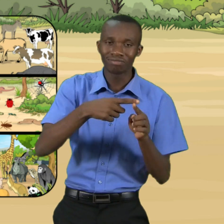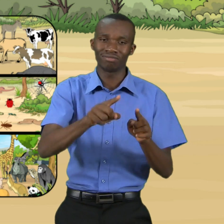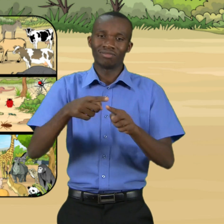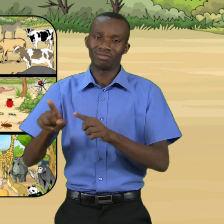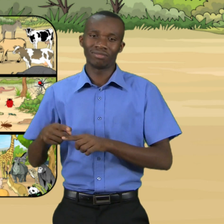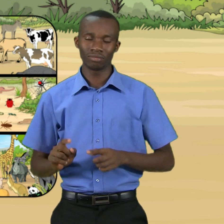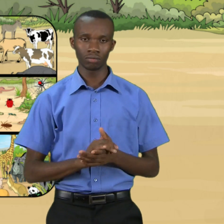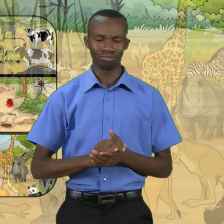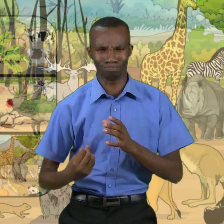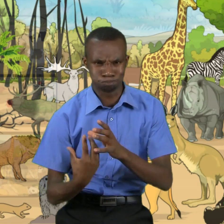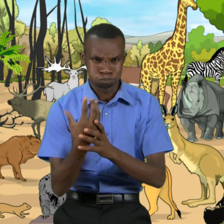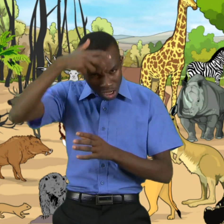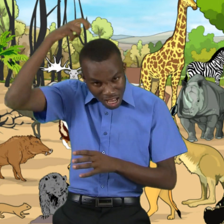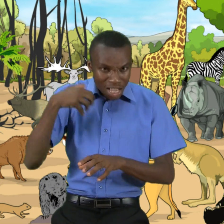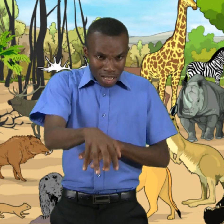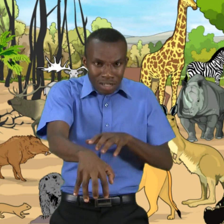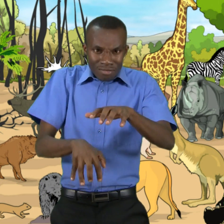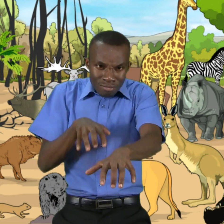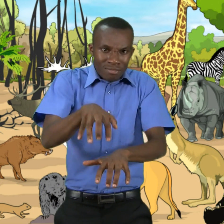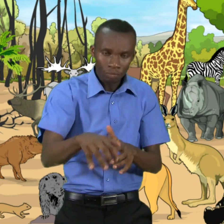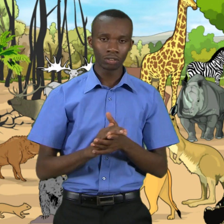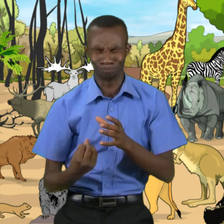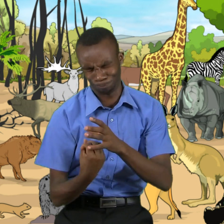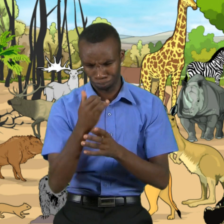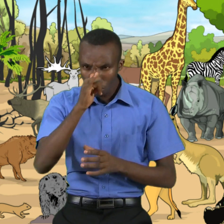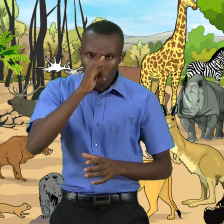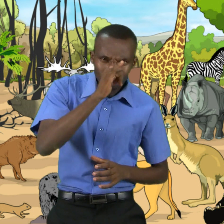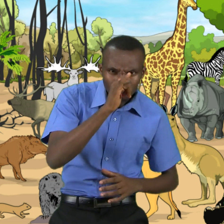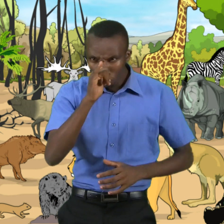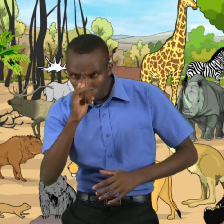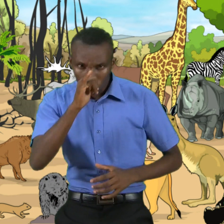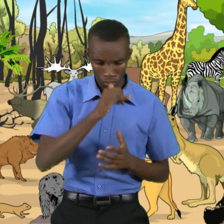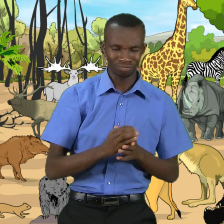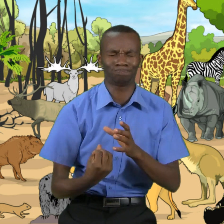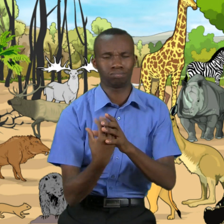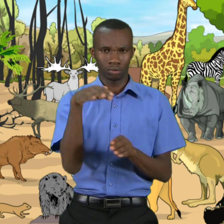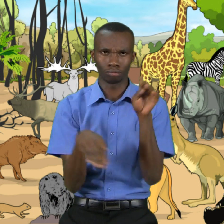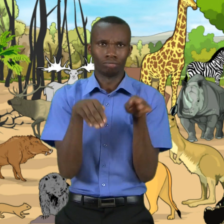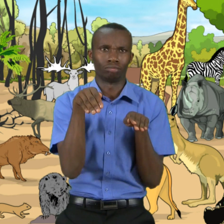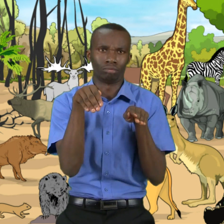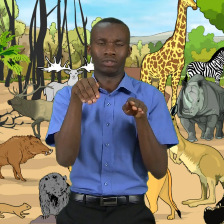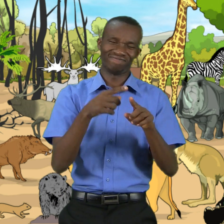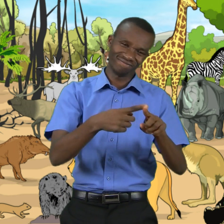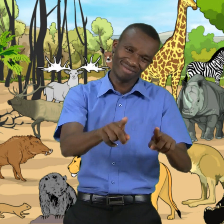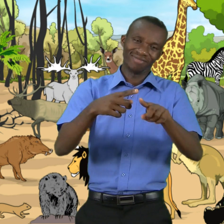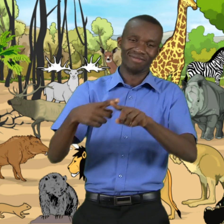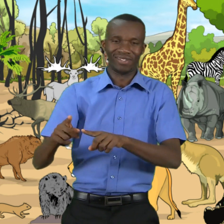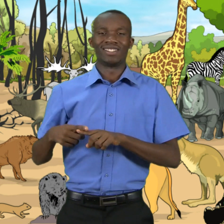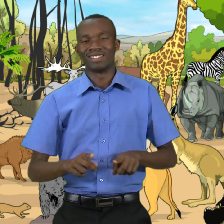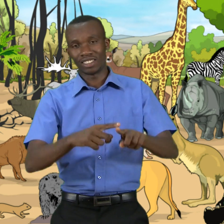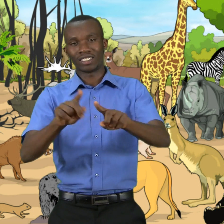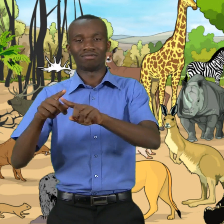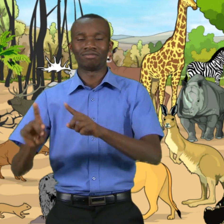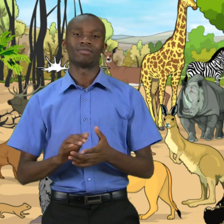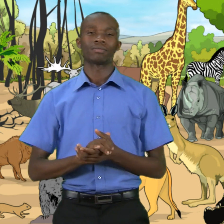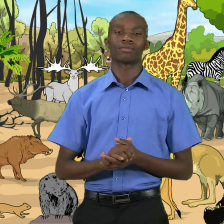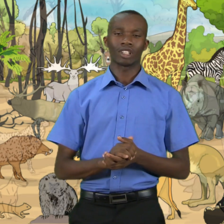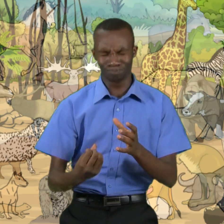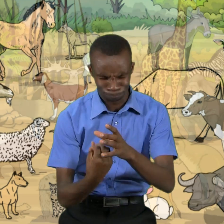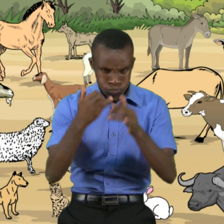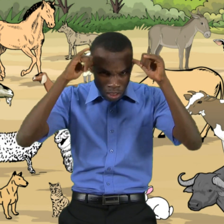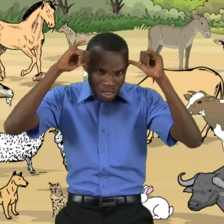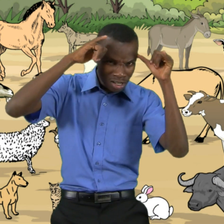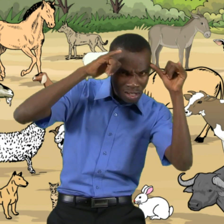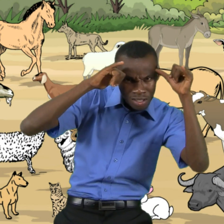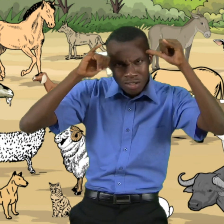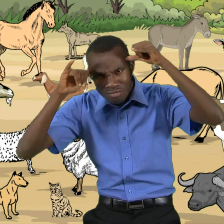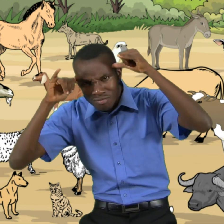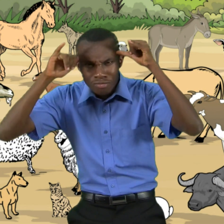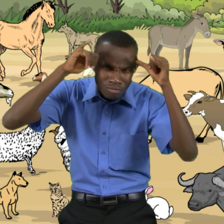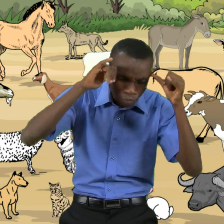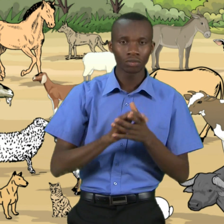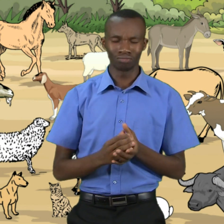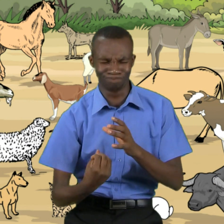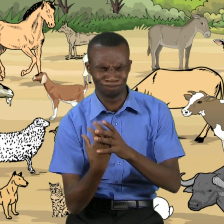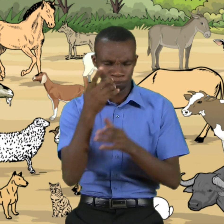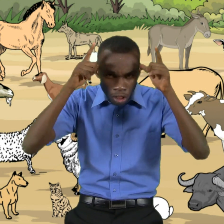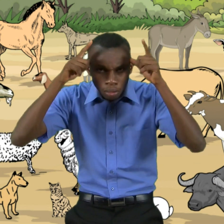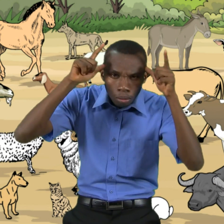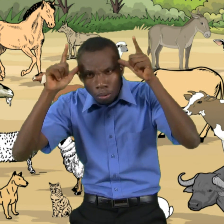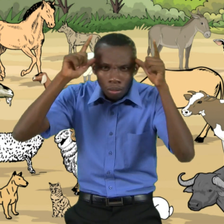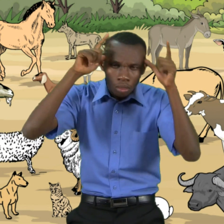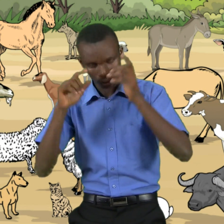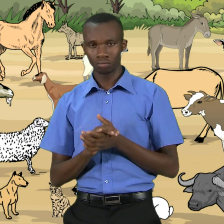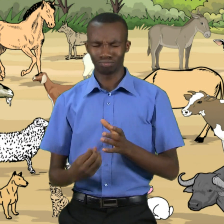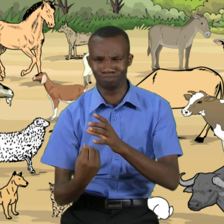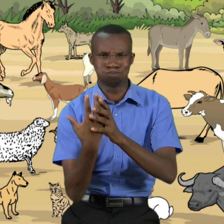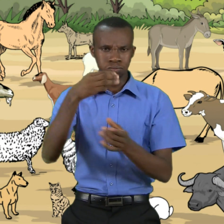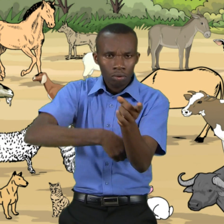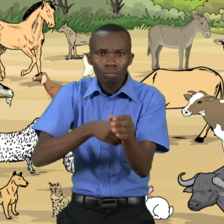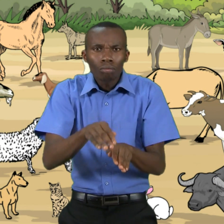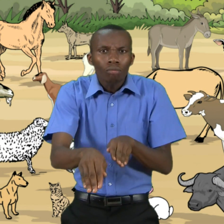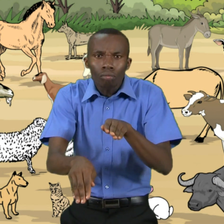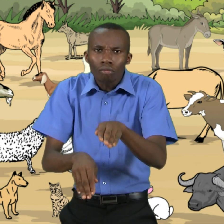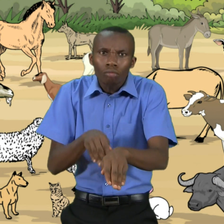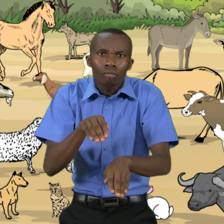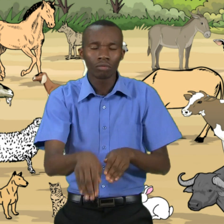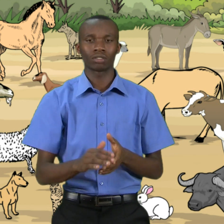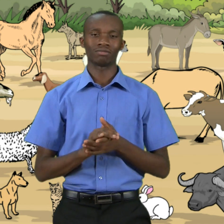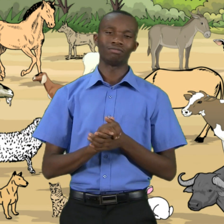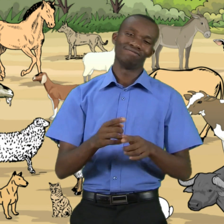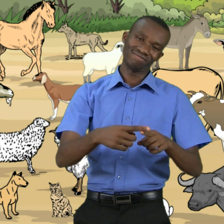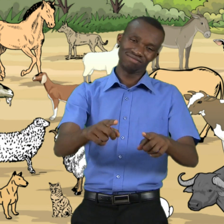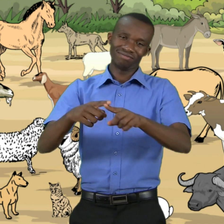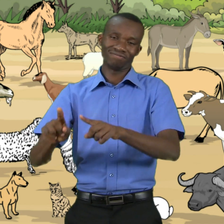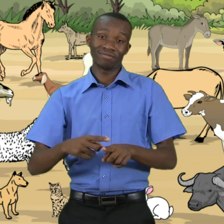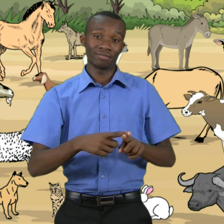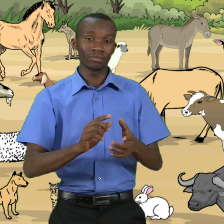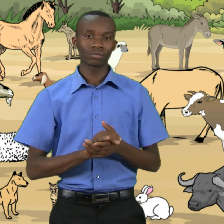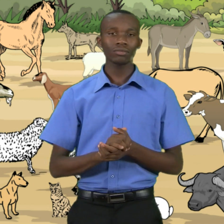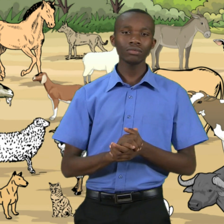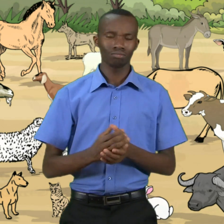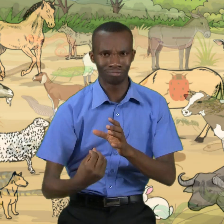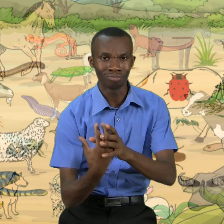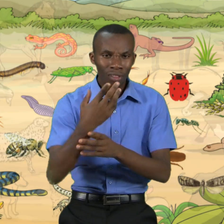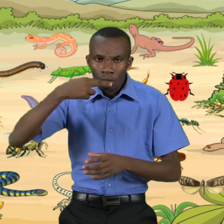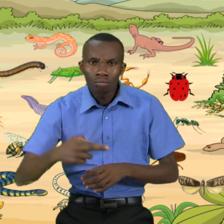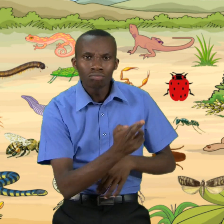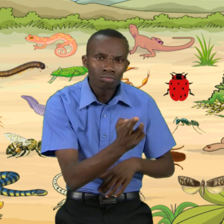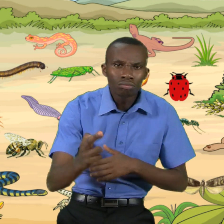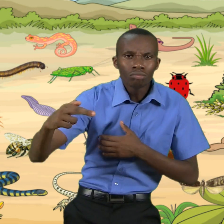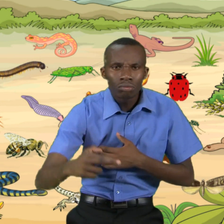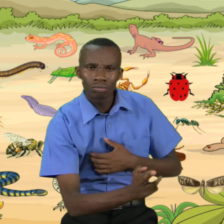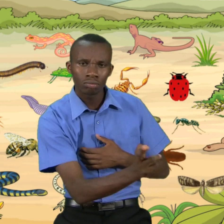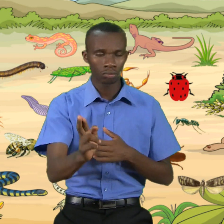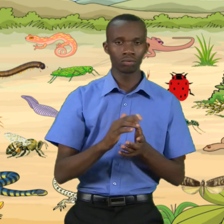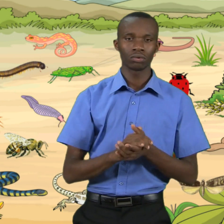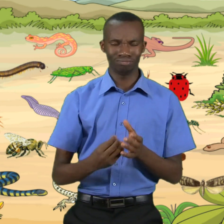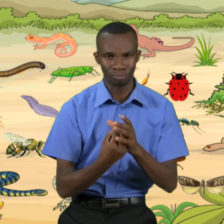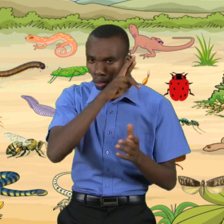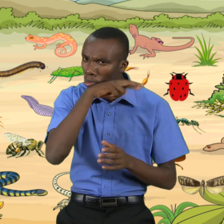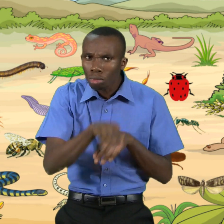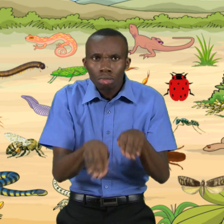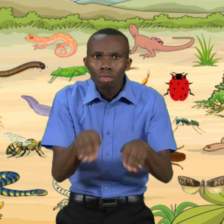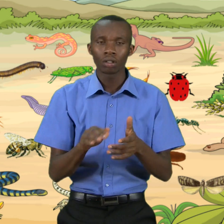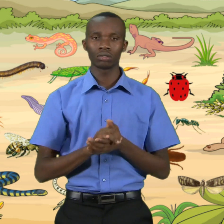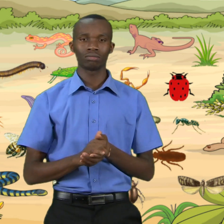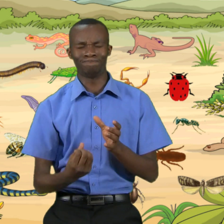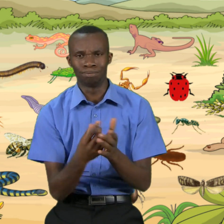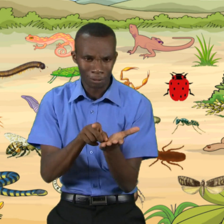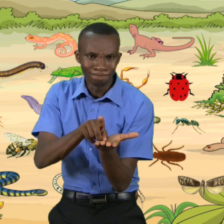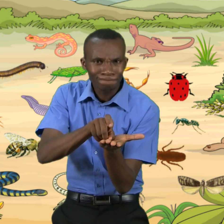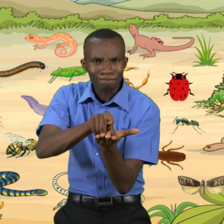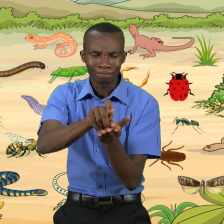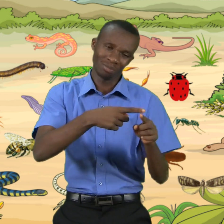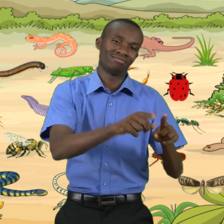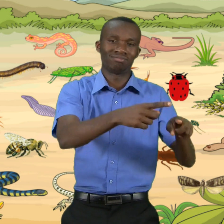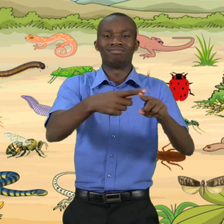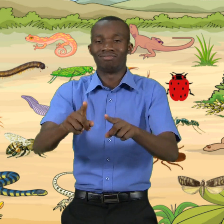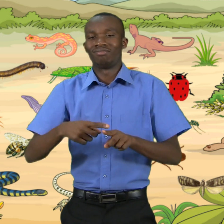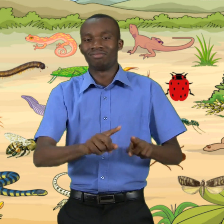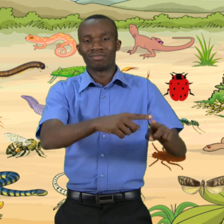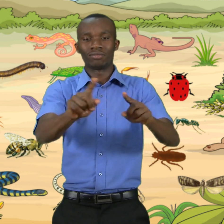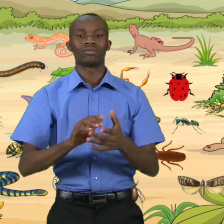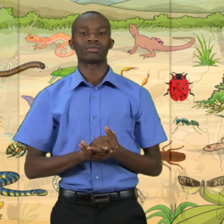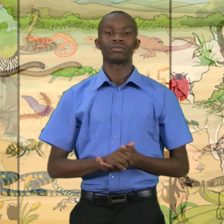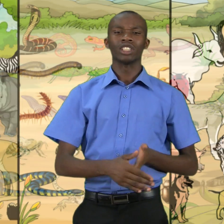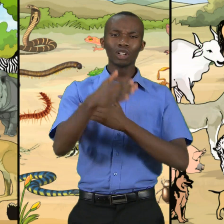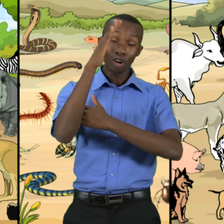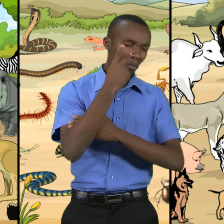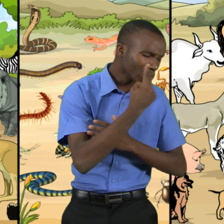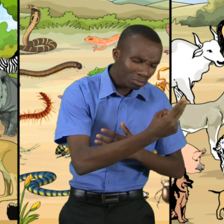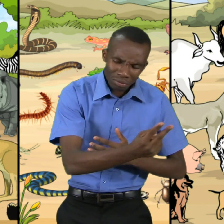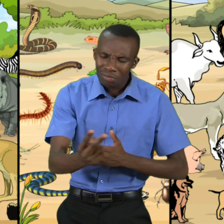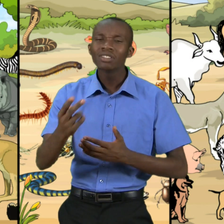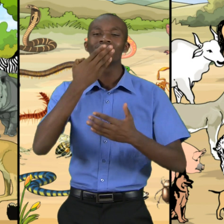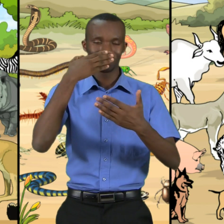God made the beasts of the earth according to their kinds, the livestock according to their kinds, and everything that crawls upon the earth according to its kind.